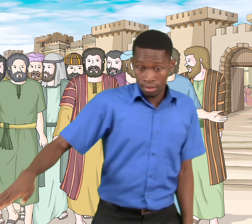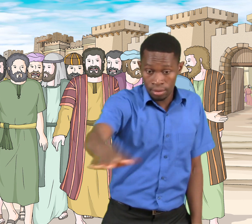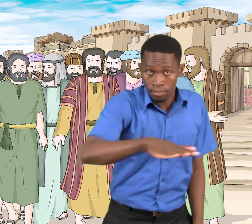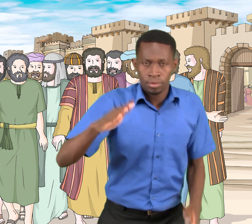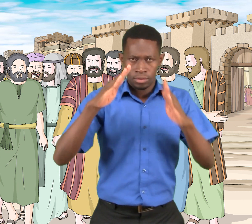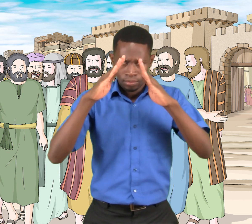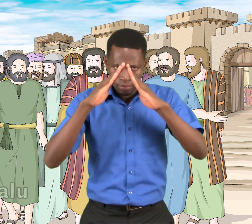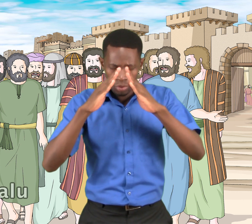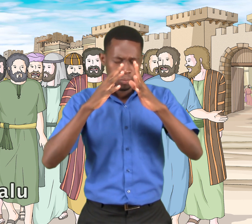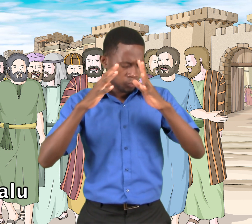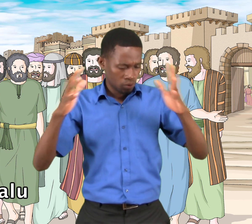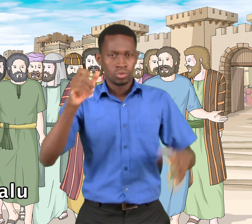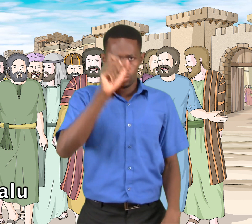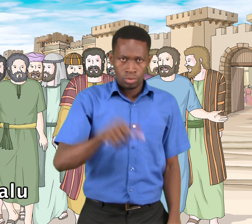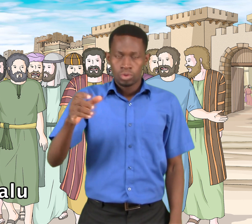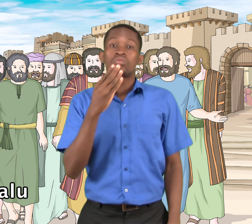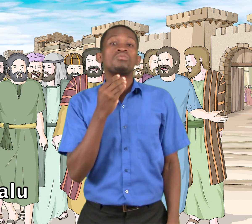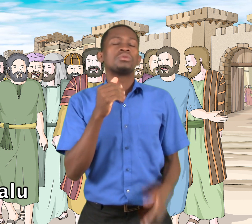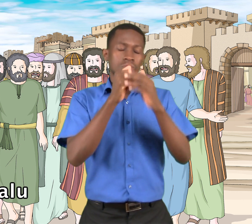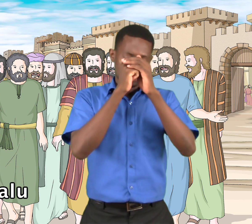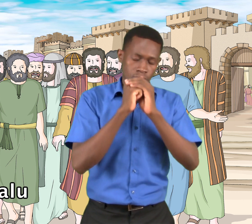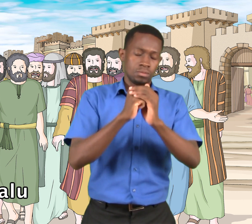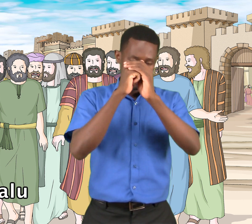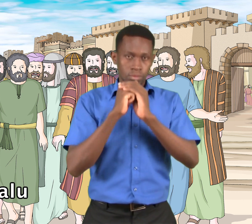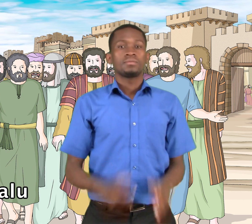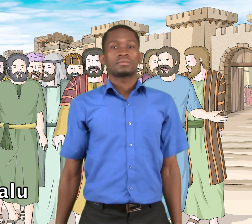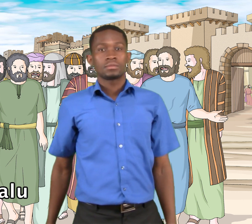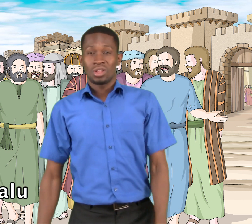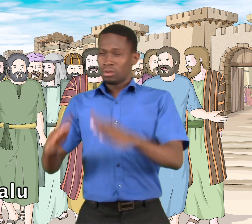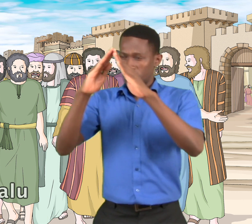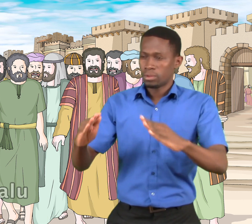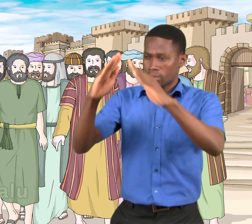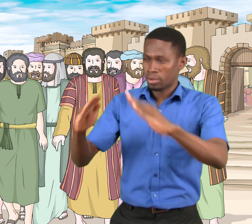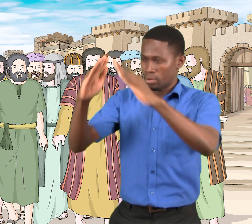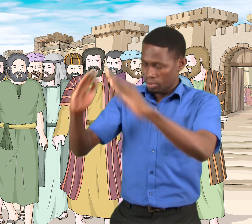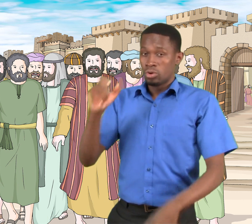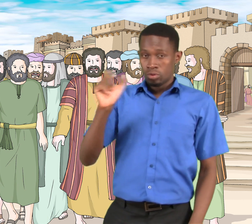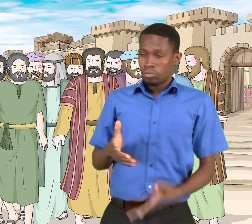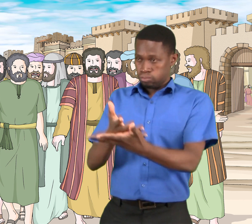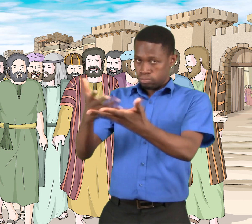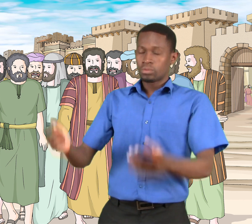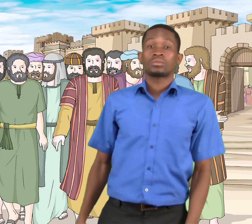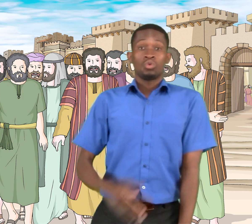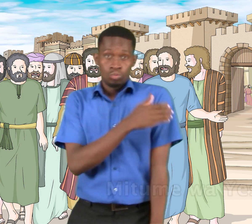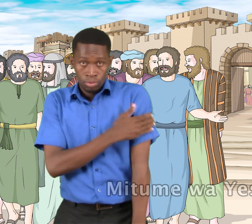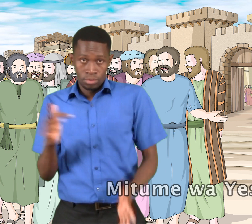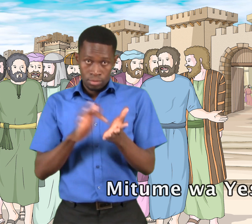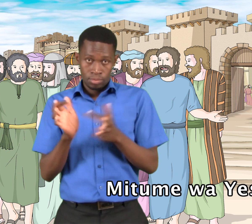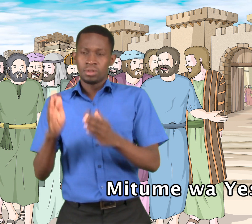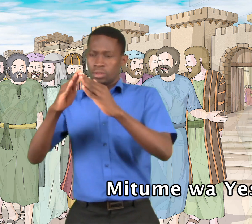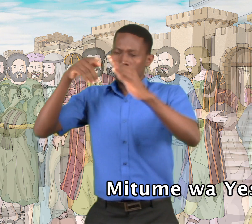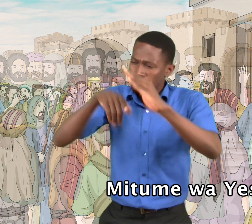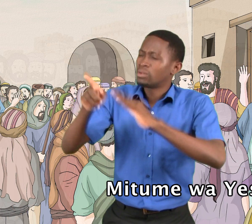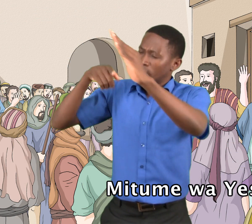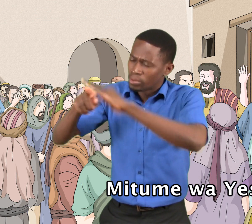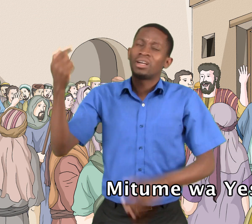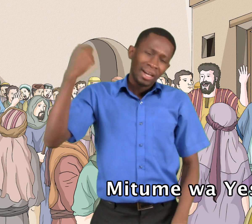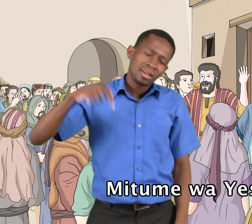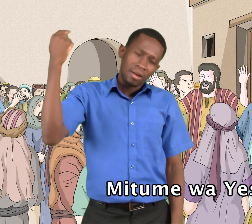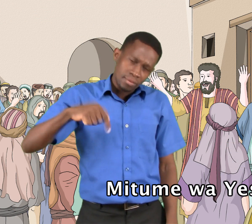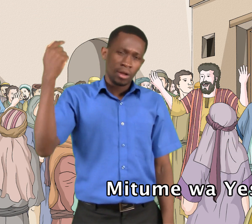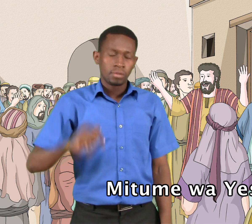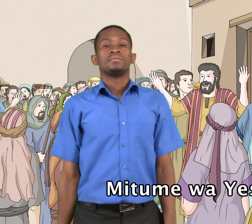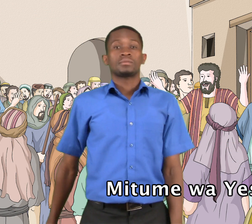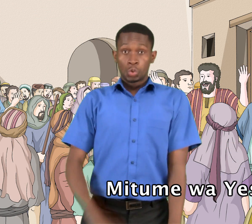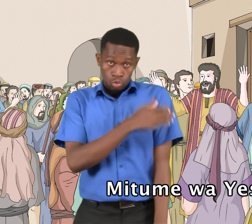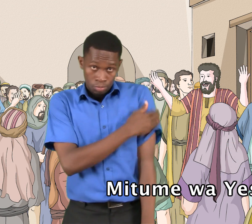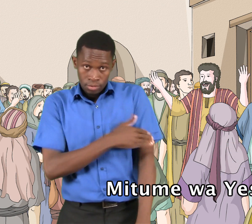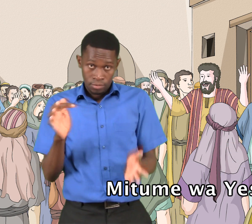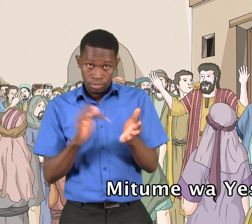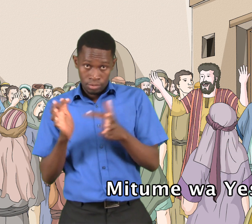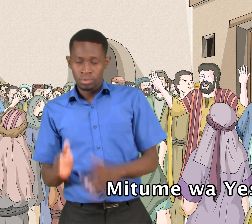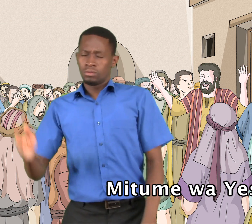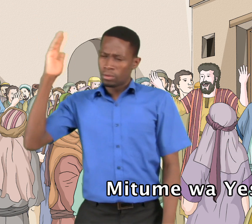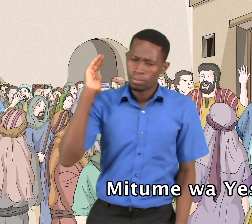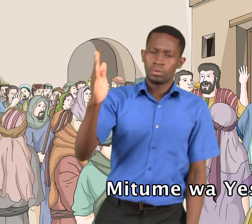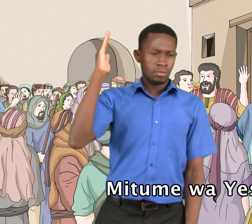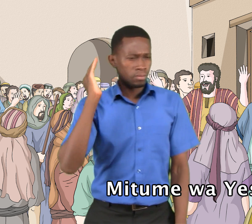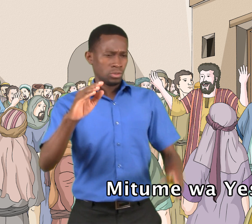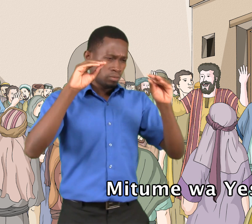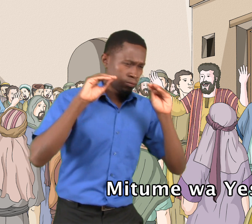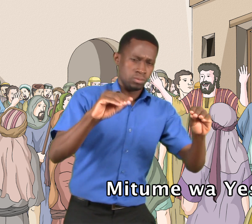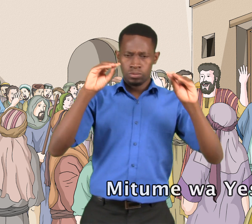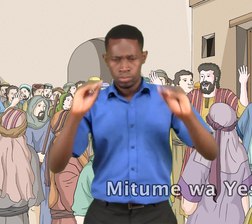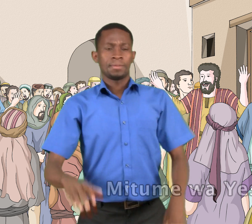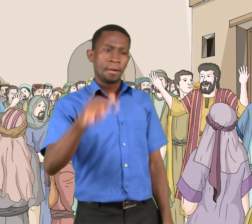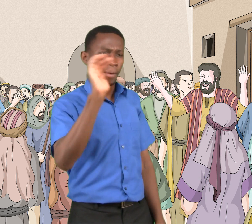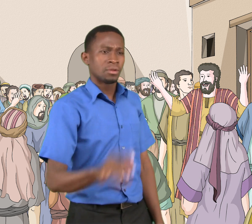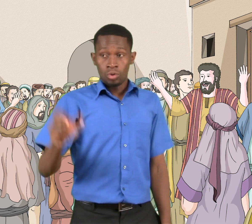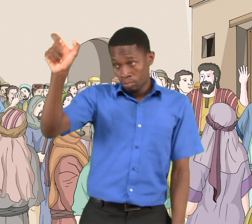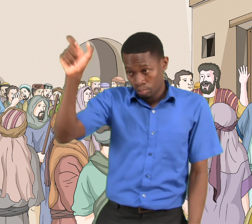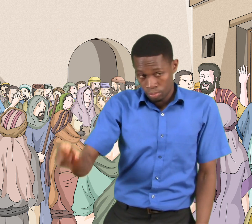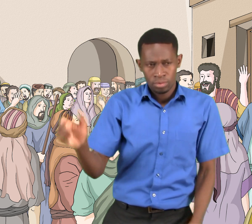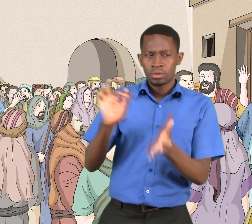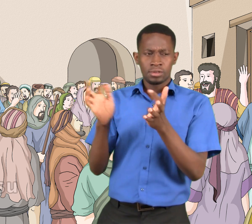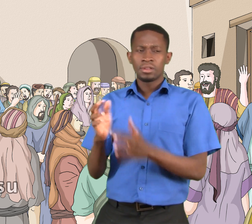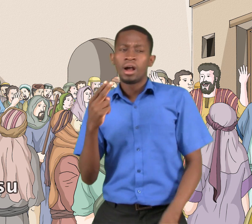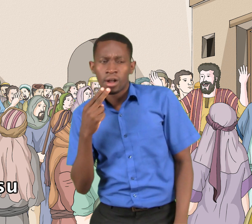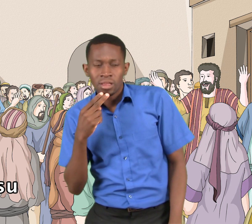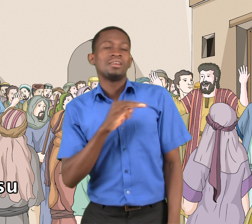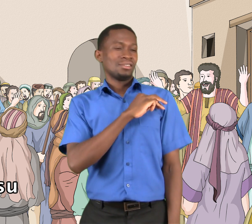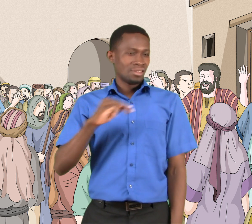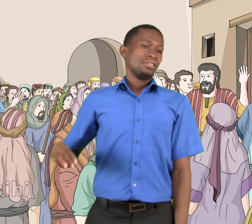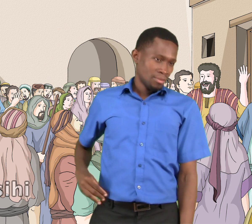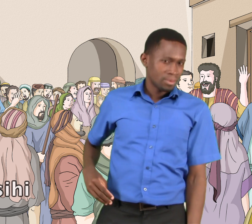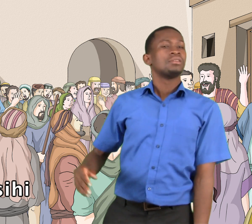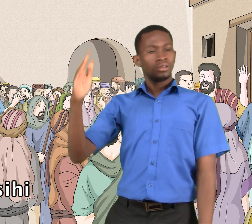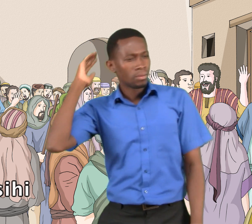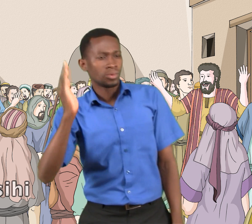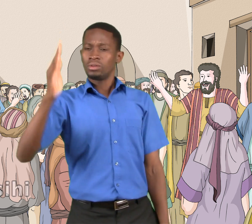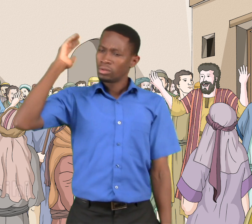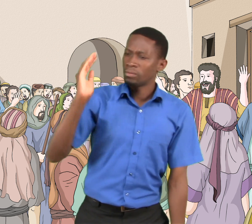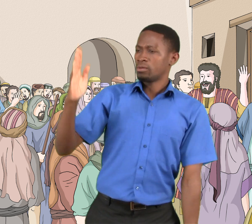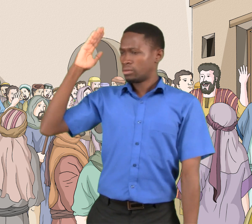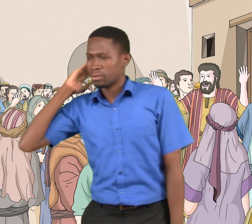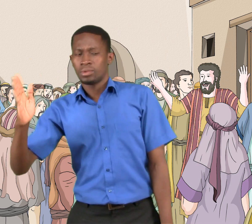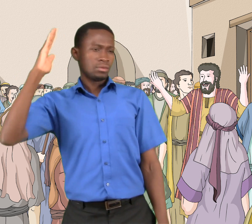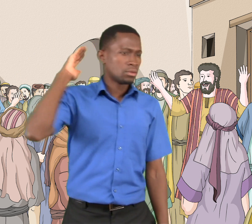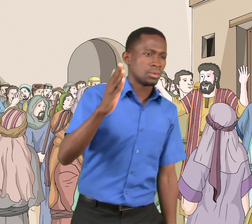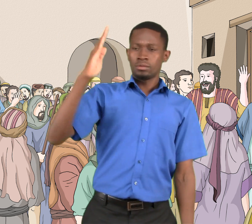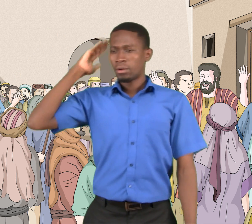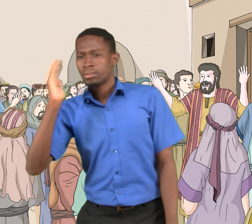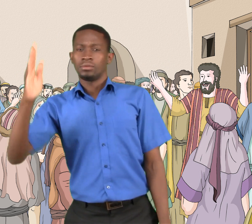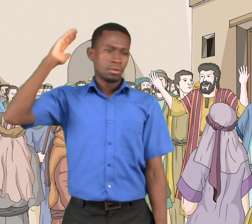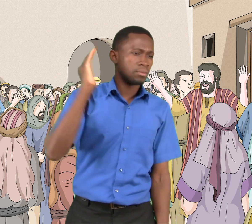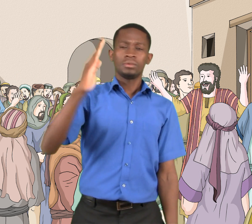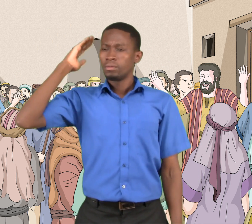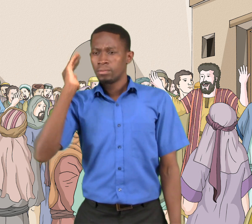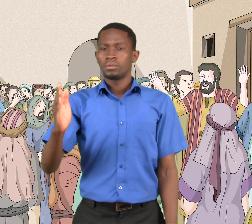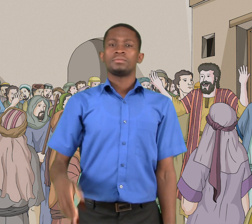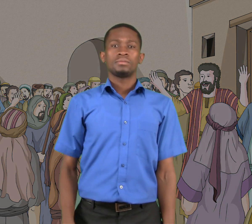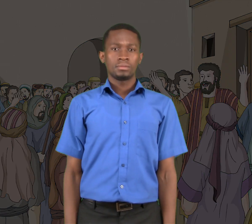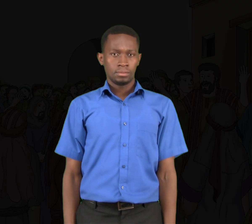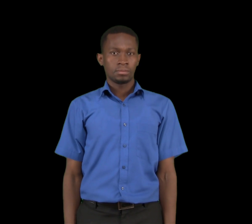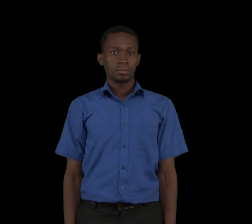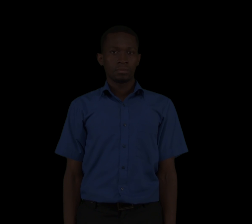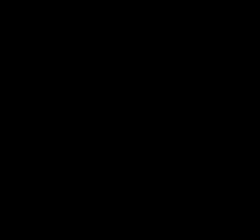Every day, in the temple courts and from house to house, they did not stop teaching and proclaiming the good news that Jesus is the Christ.